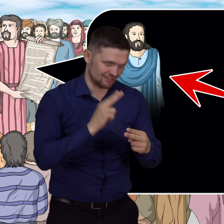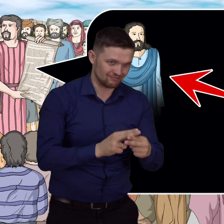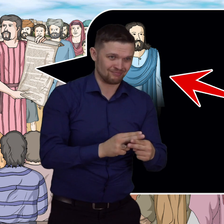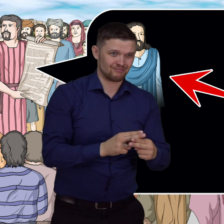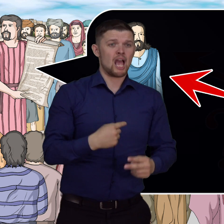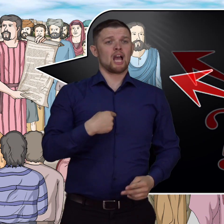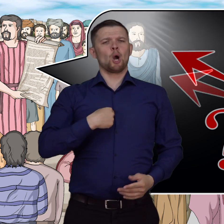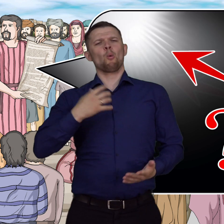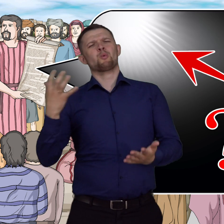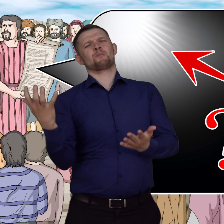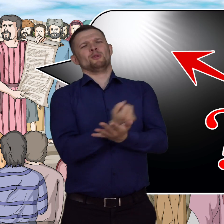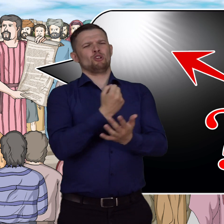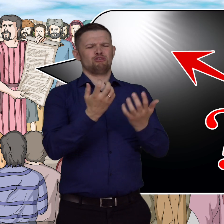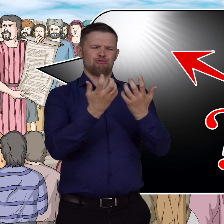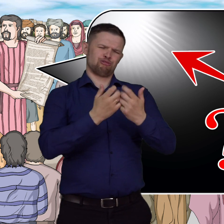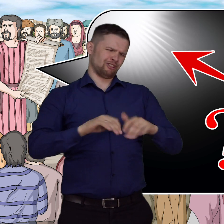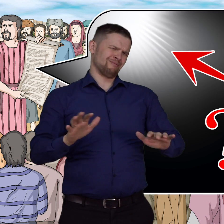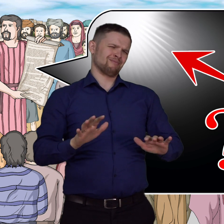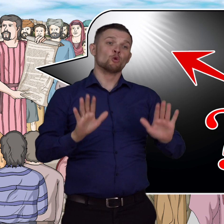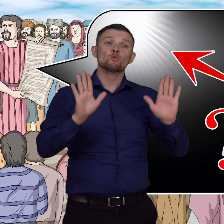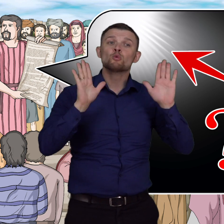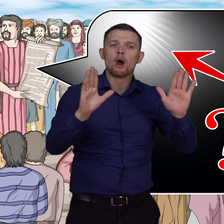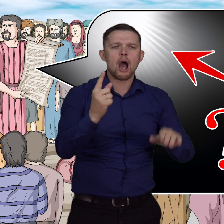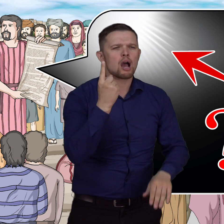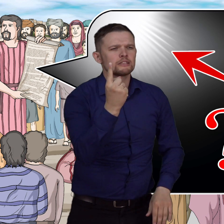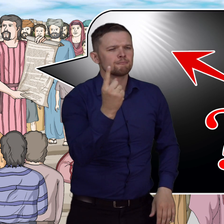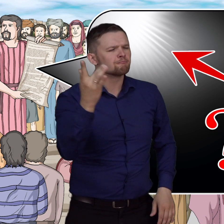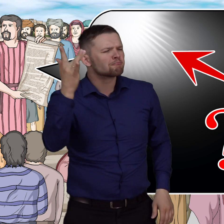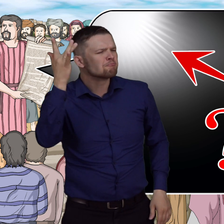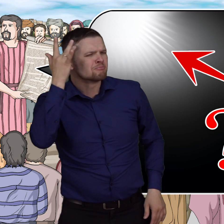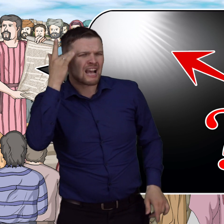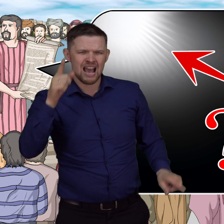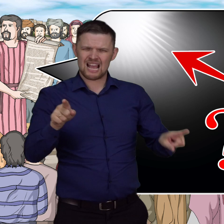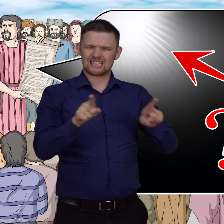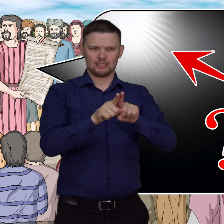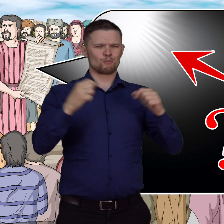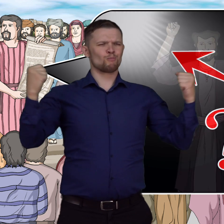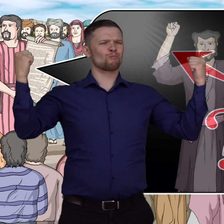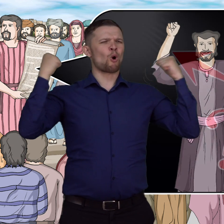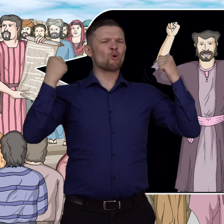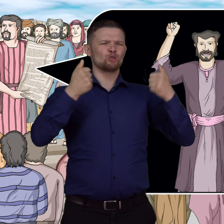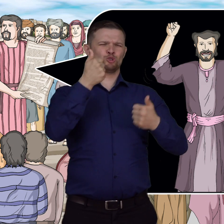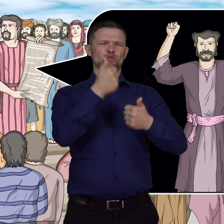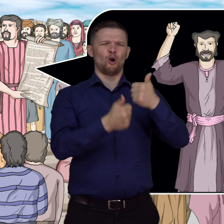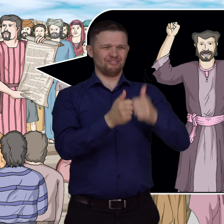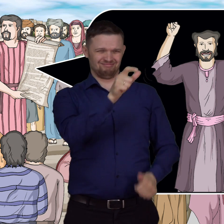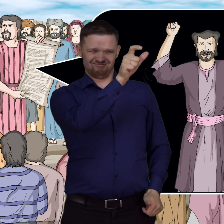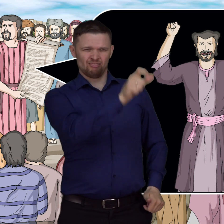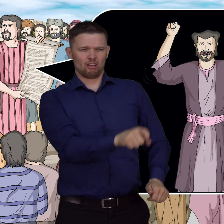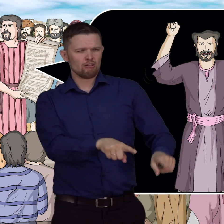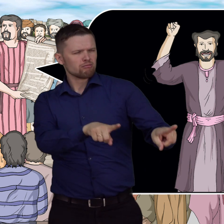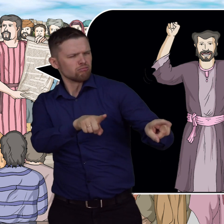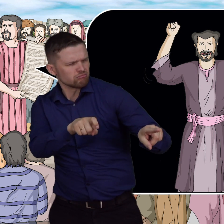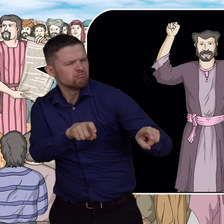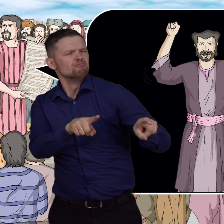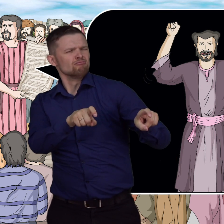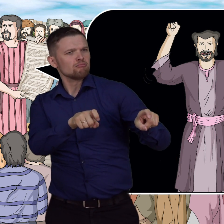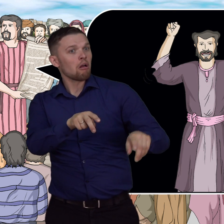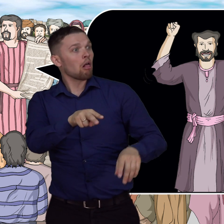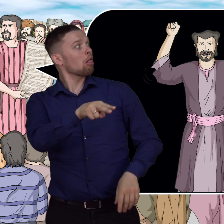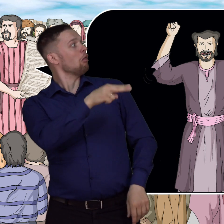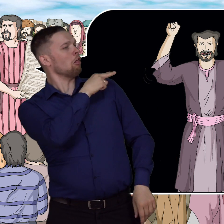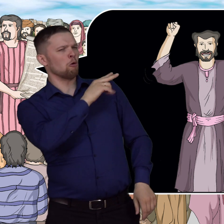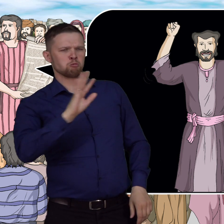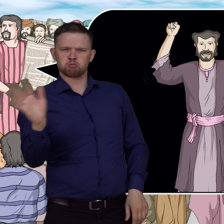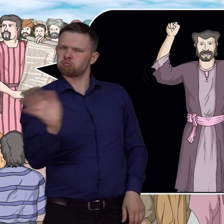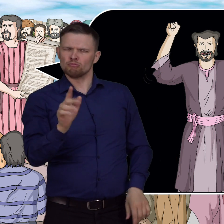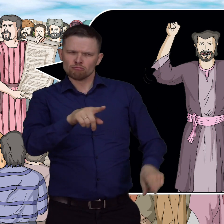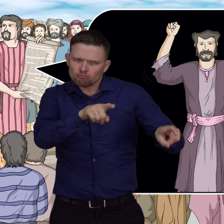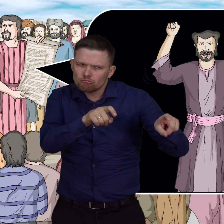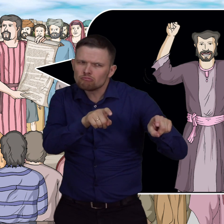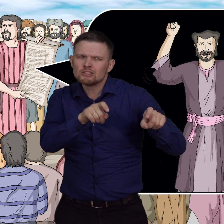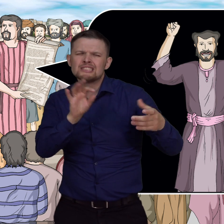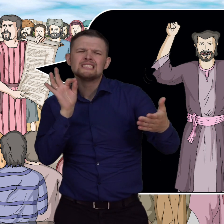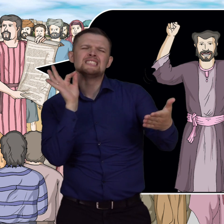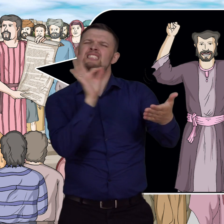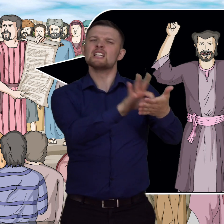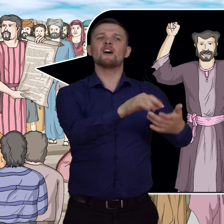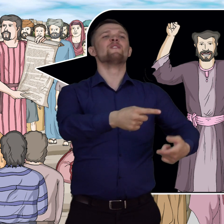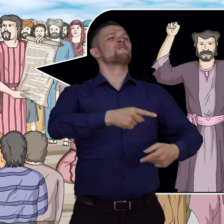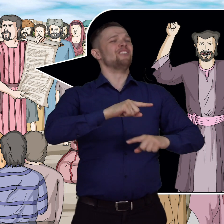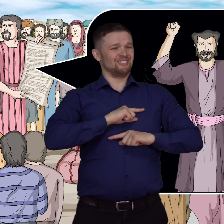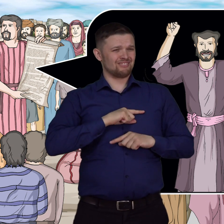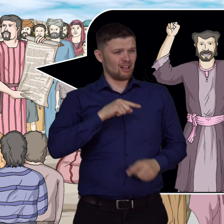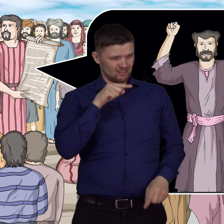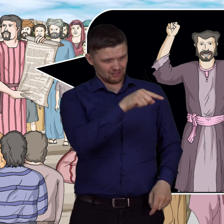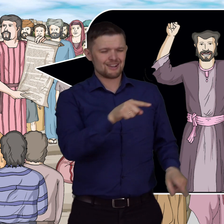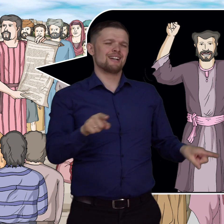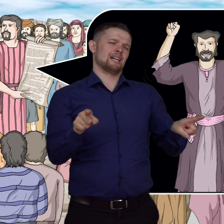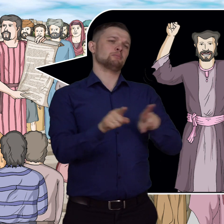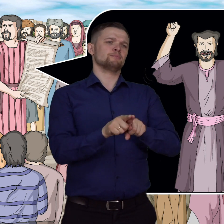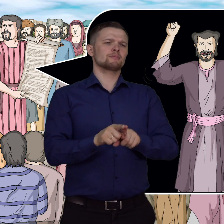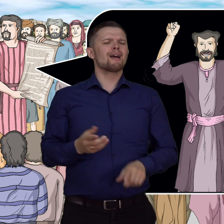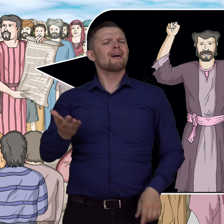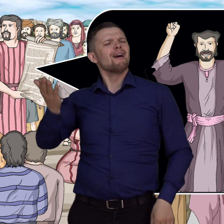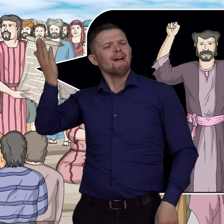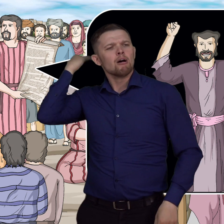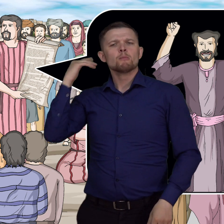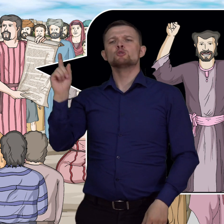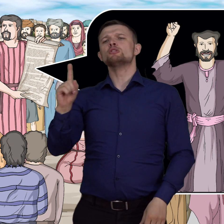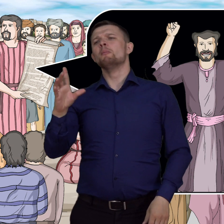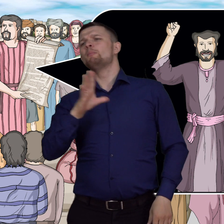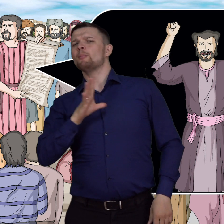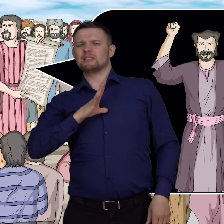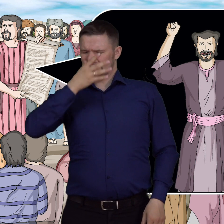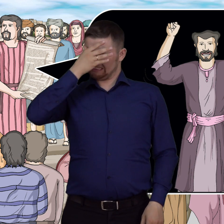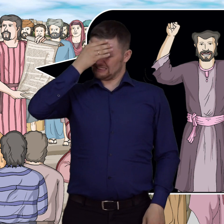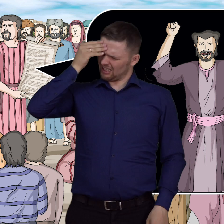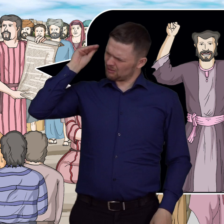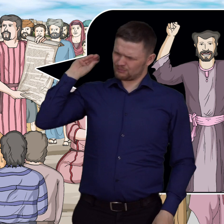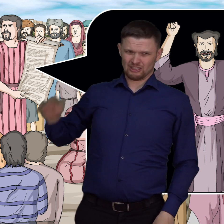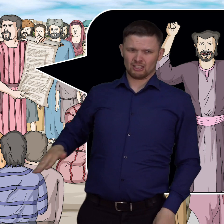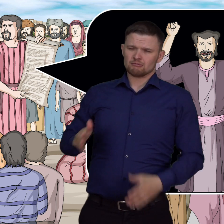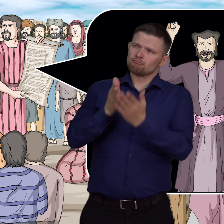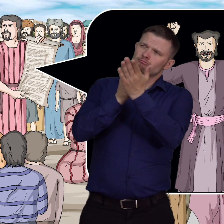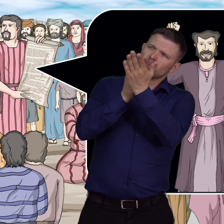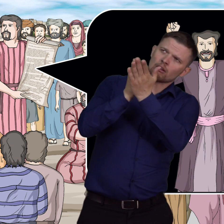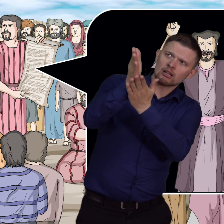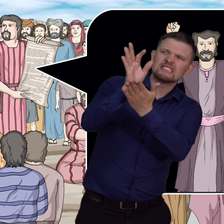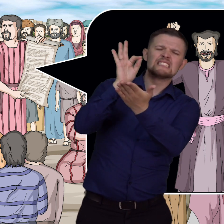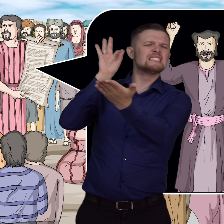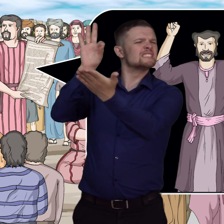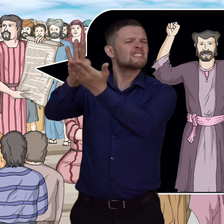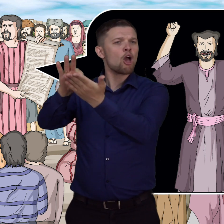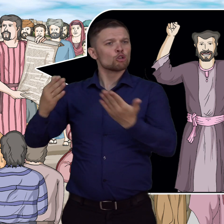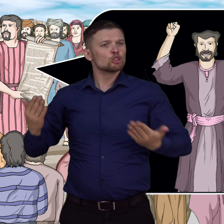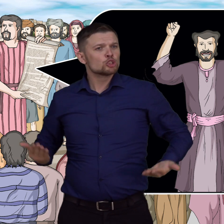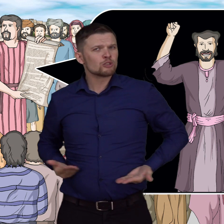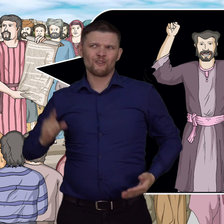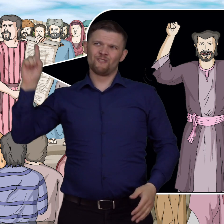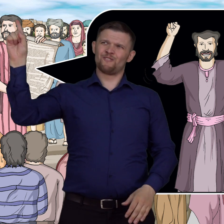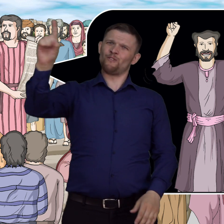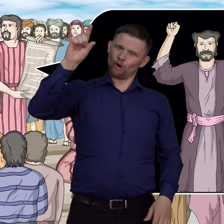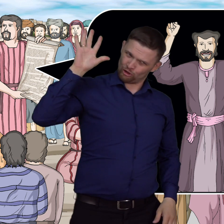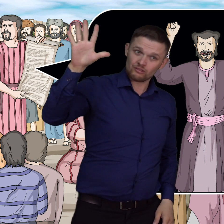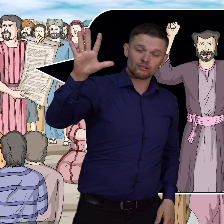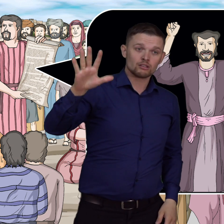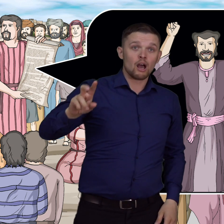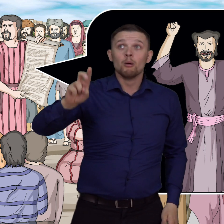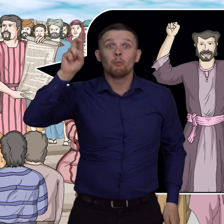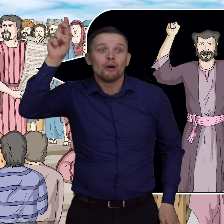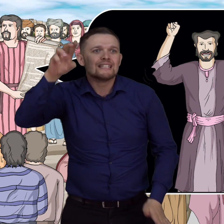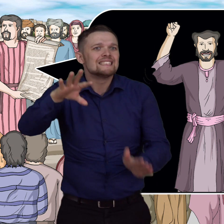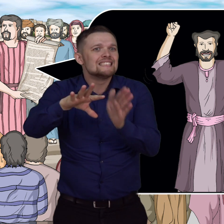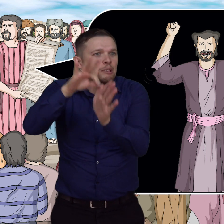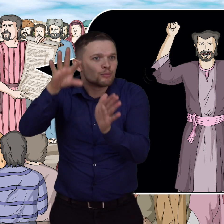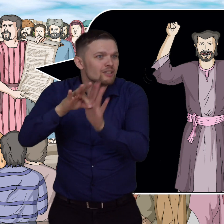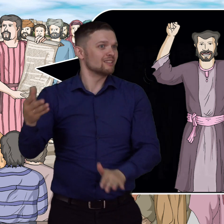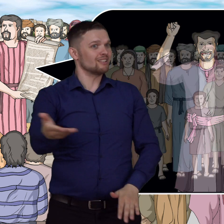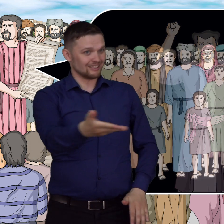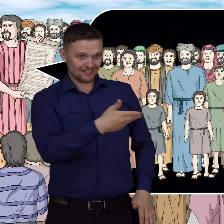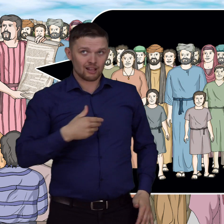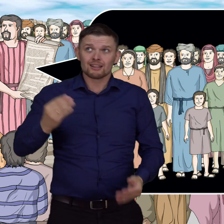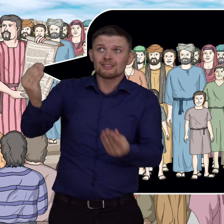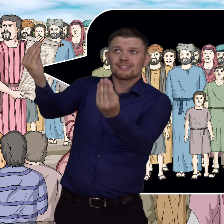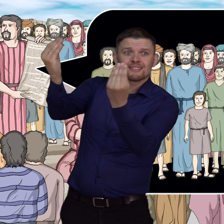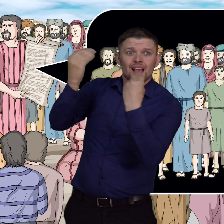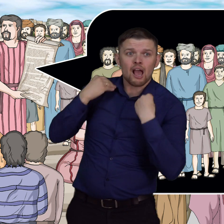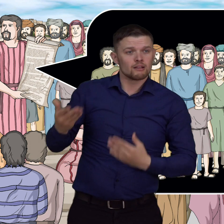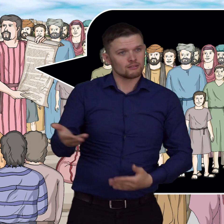But one thing I do: Forgetting what is behind and straining toward what is ahead, I press on toward the goal to win the prize of God’s heavenly calling in Christ Jesus.